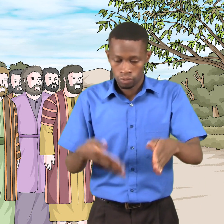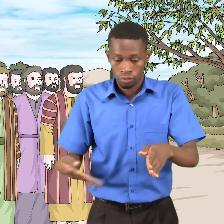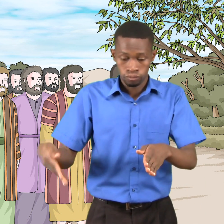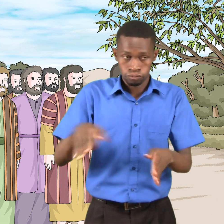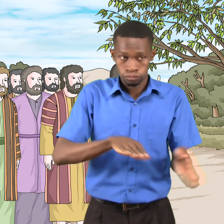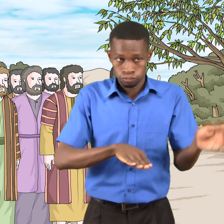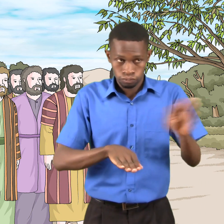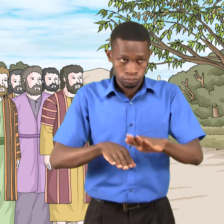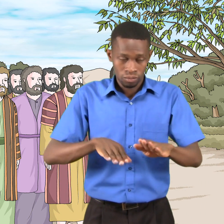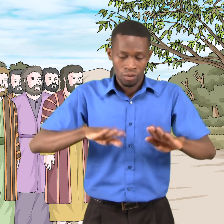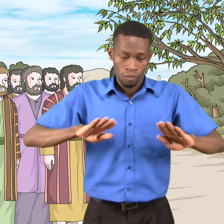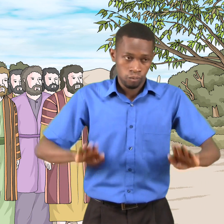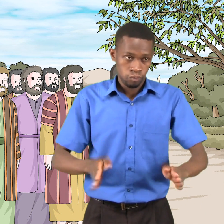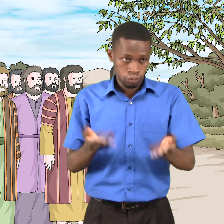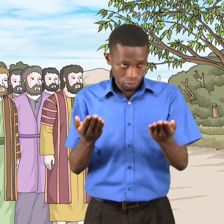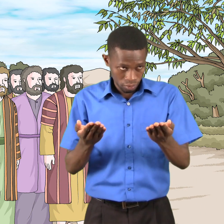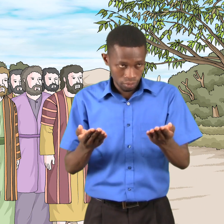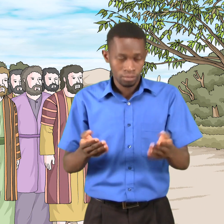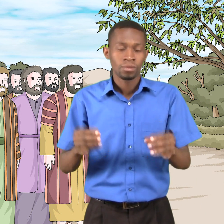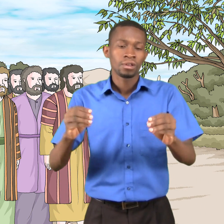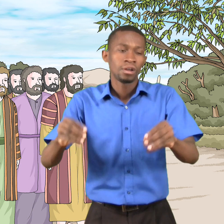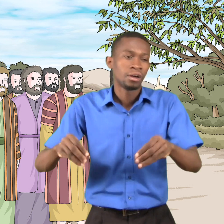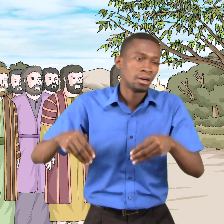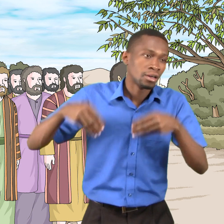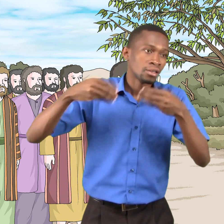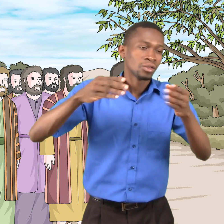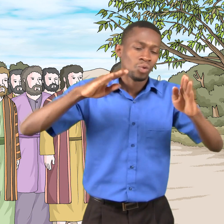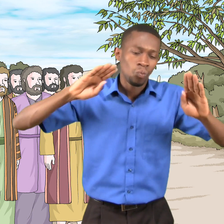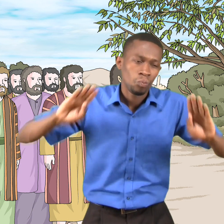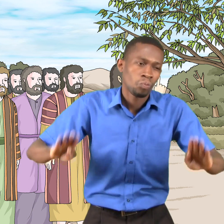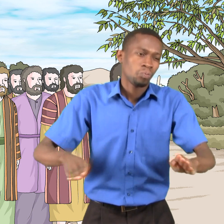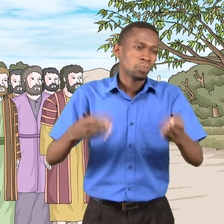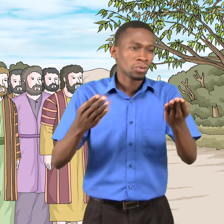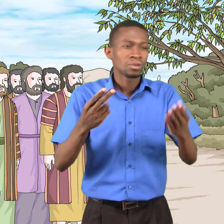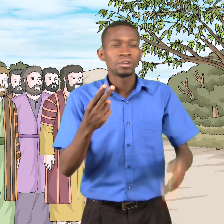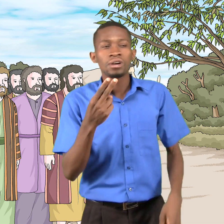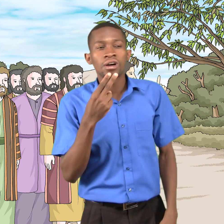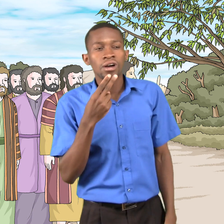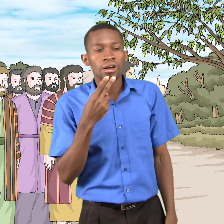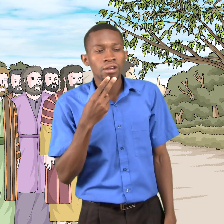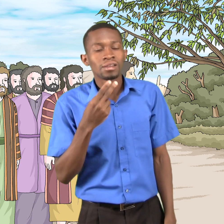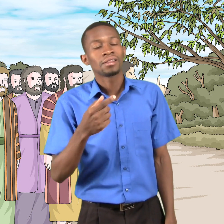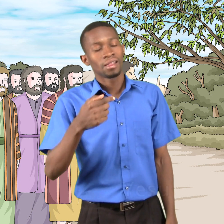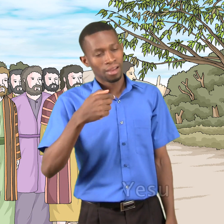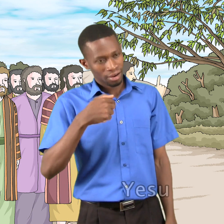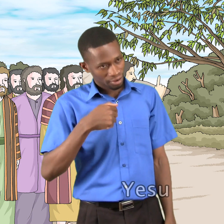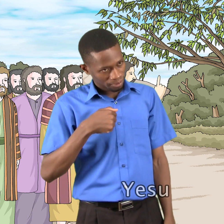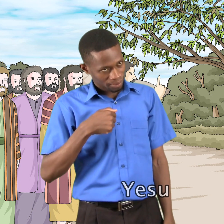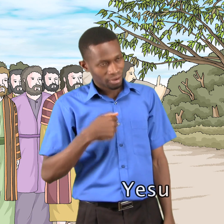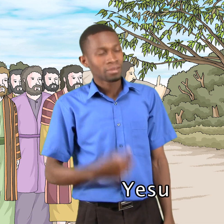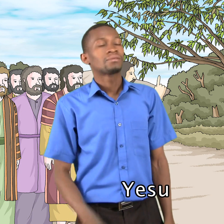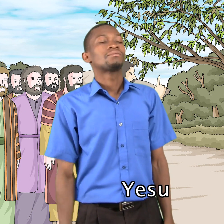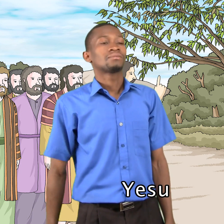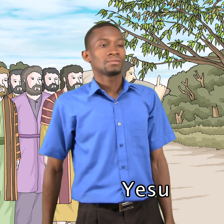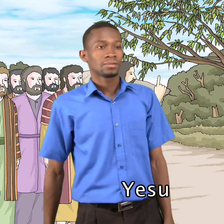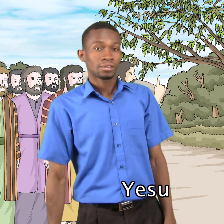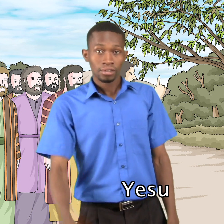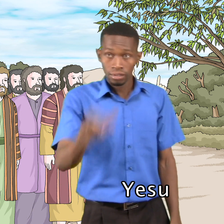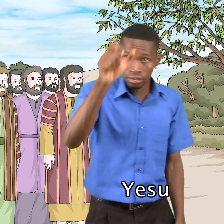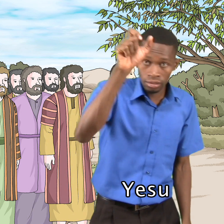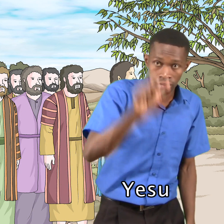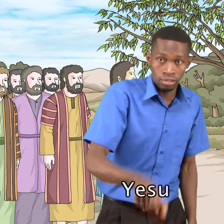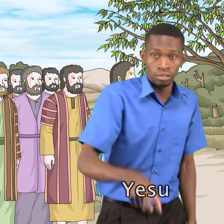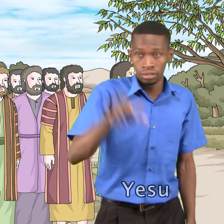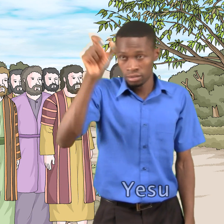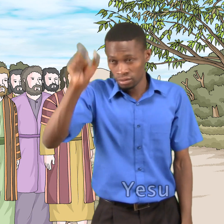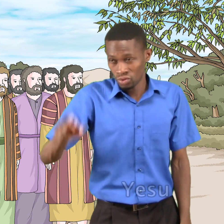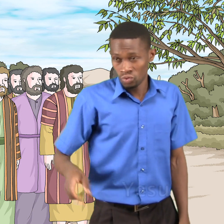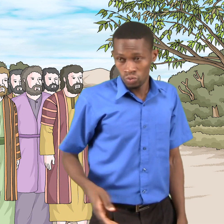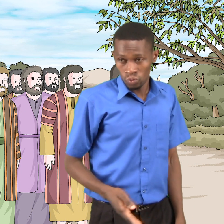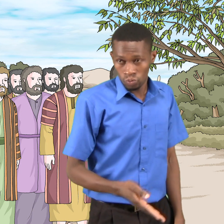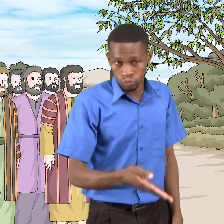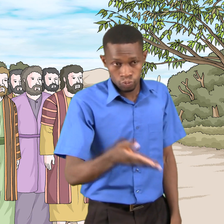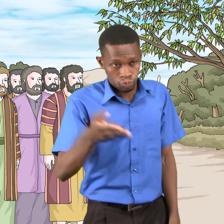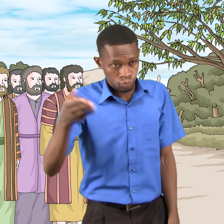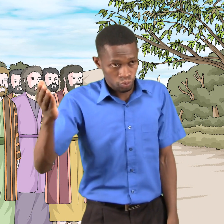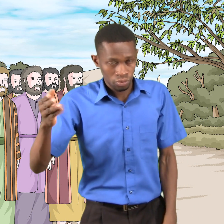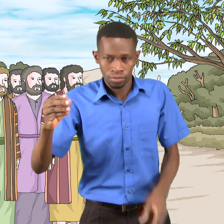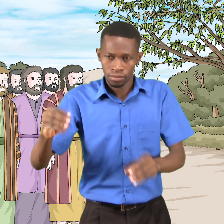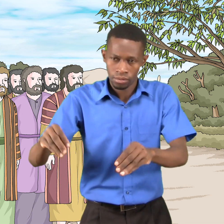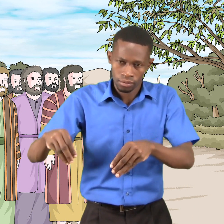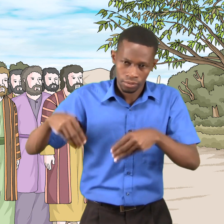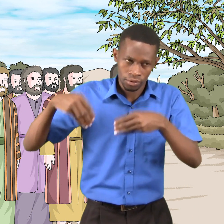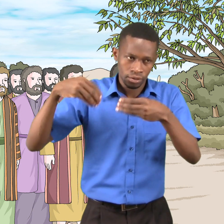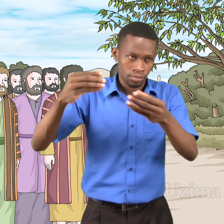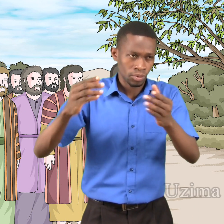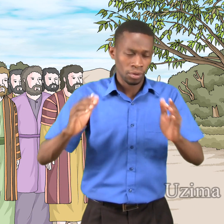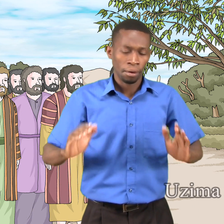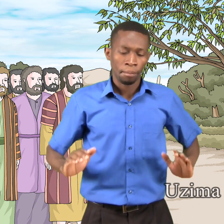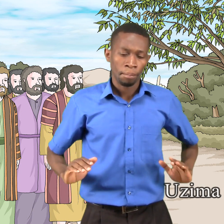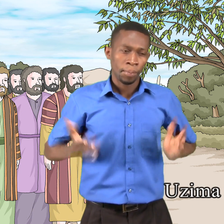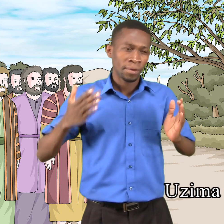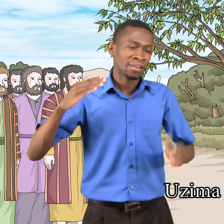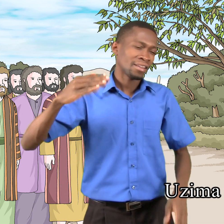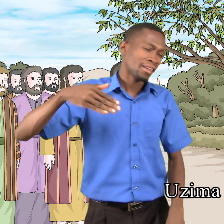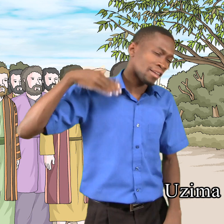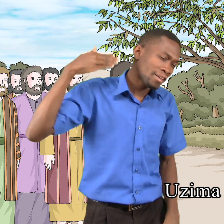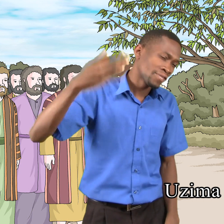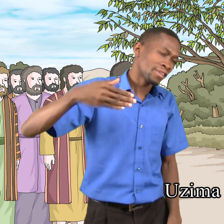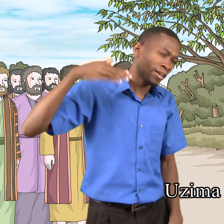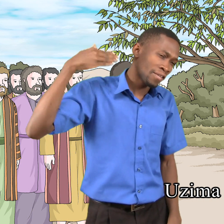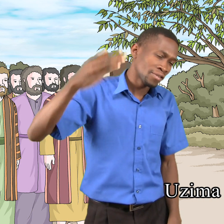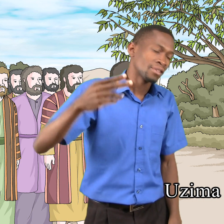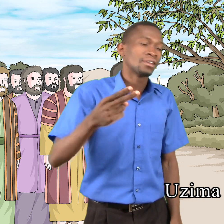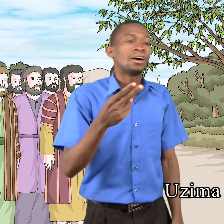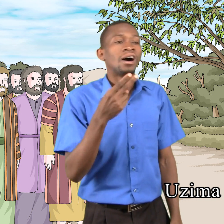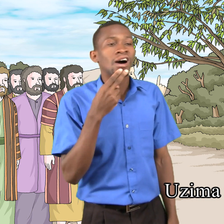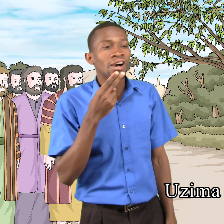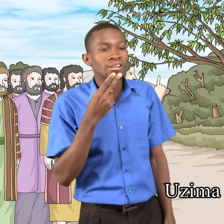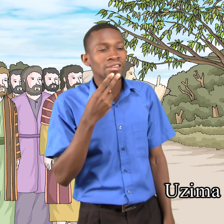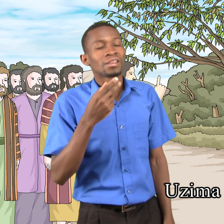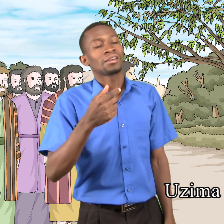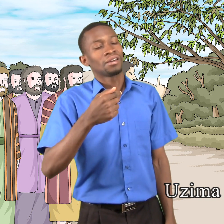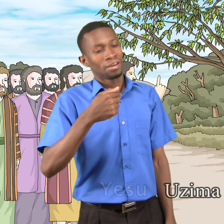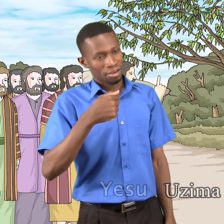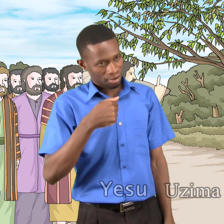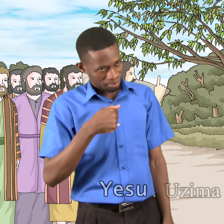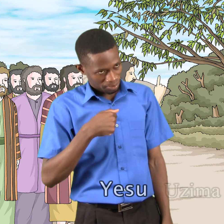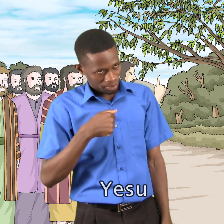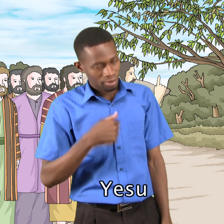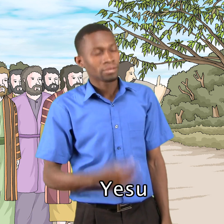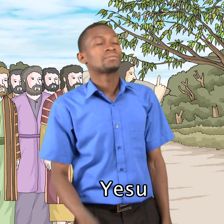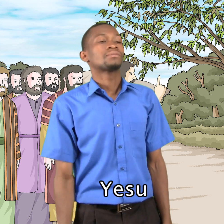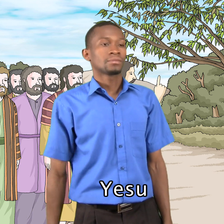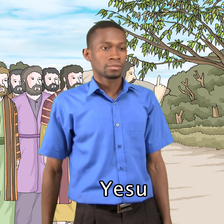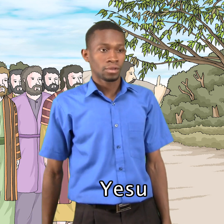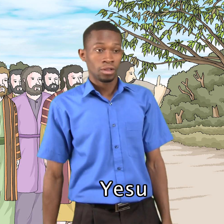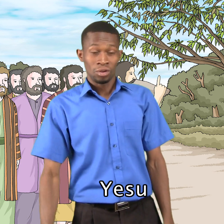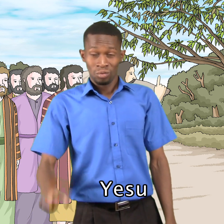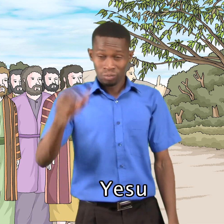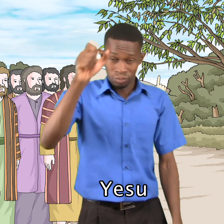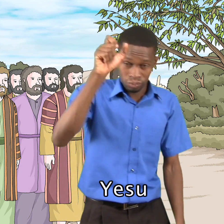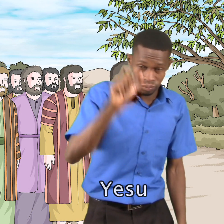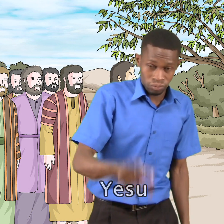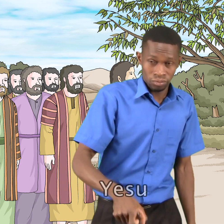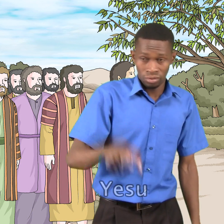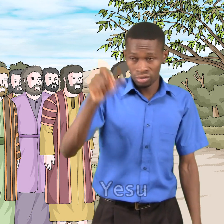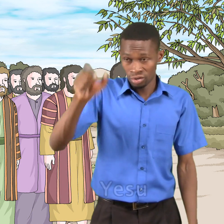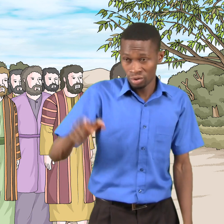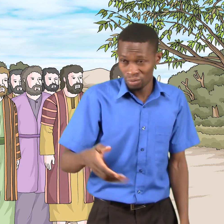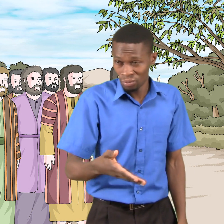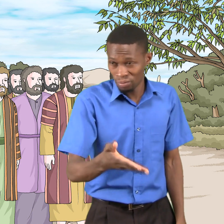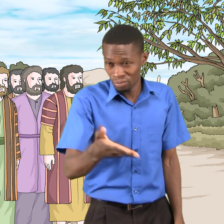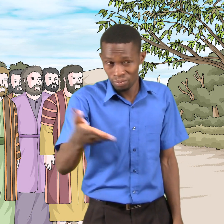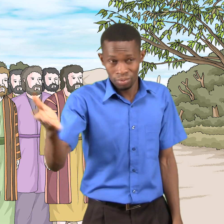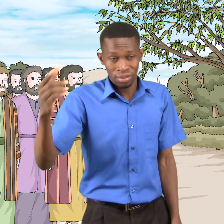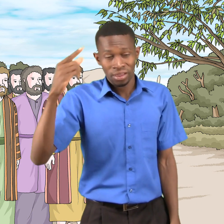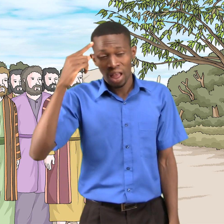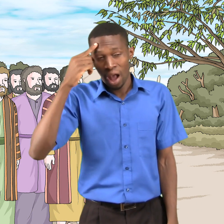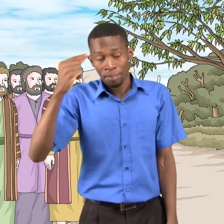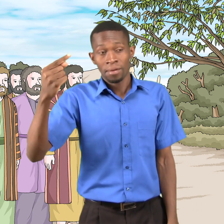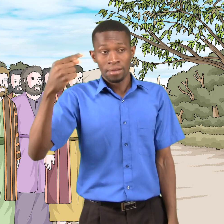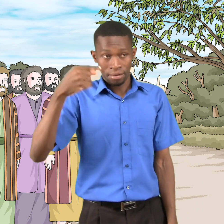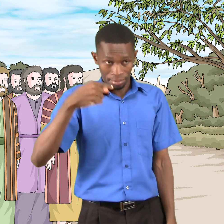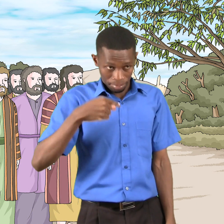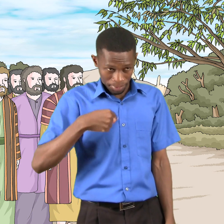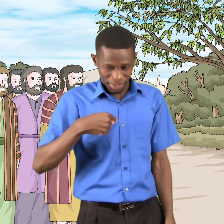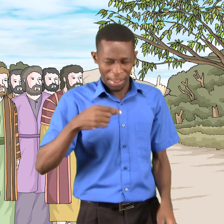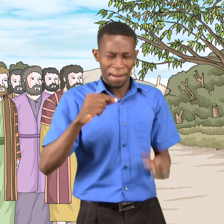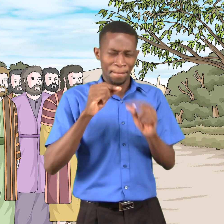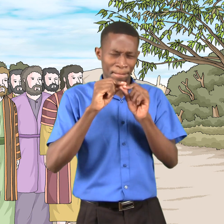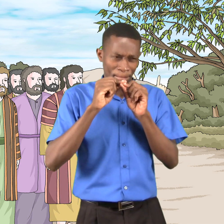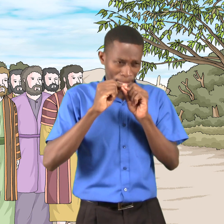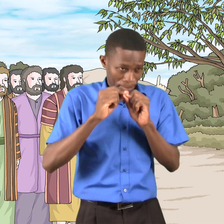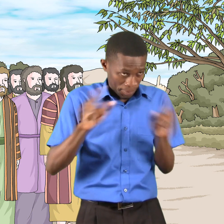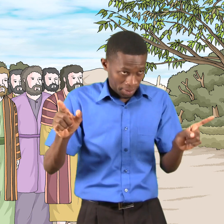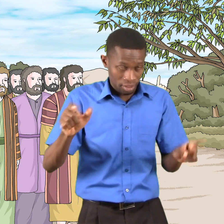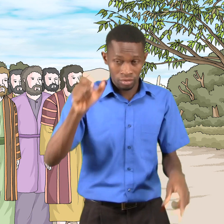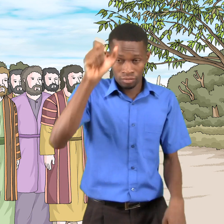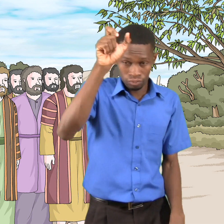Whoever believes in Me will live, even though he dies.